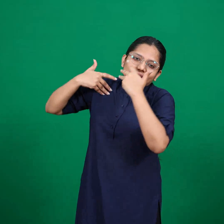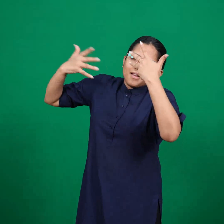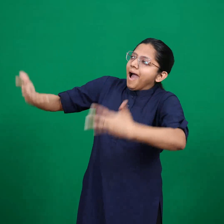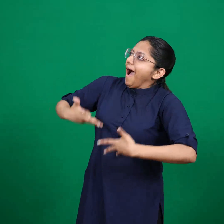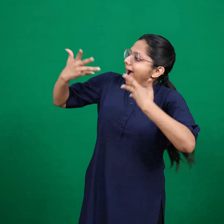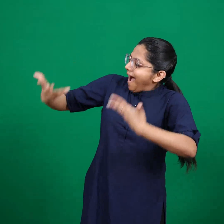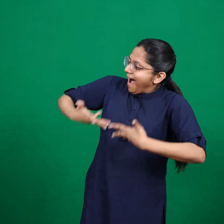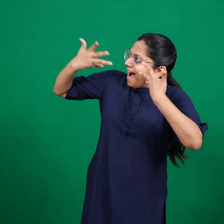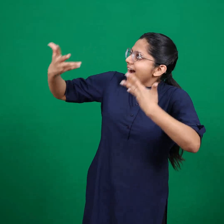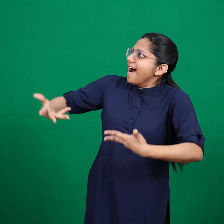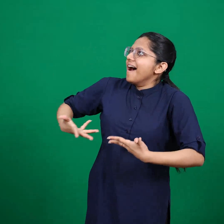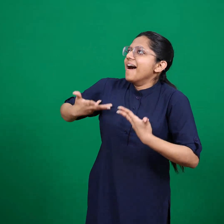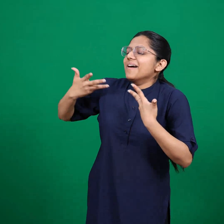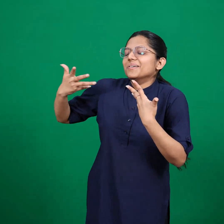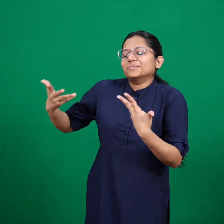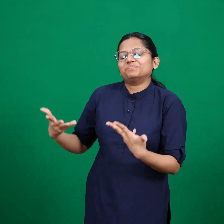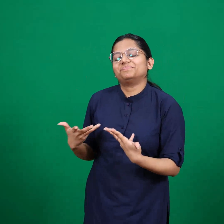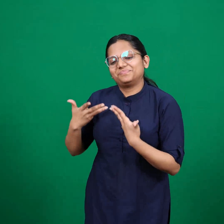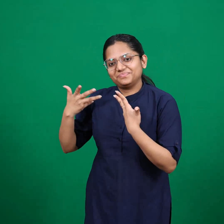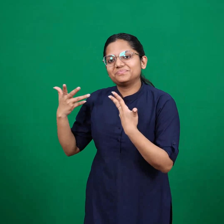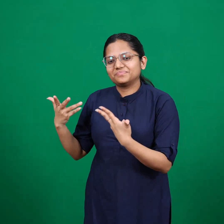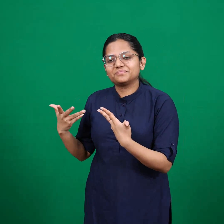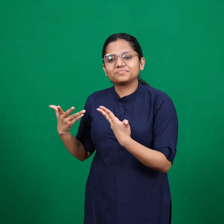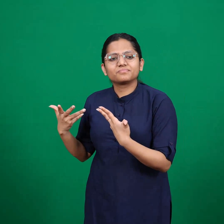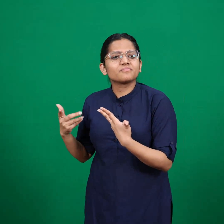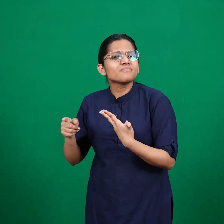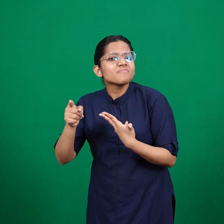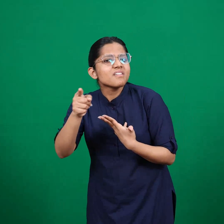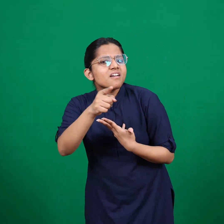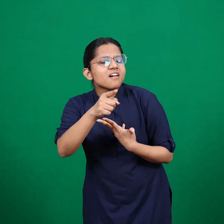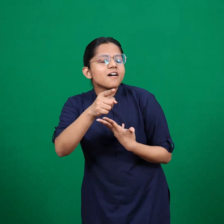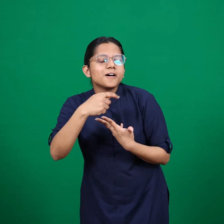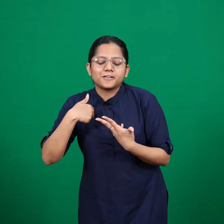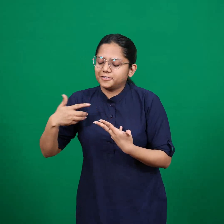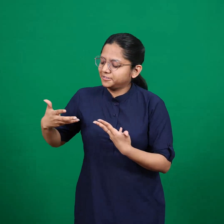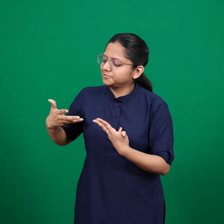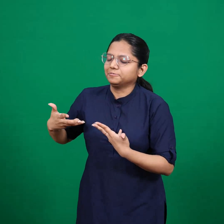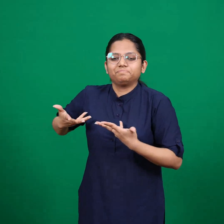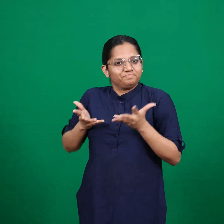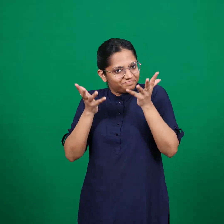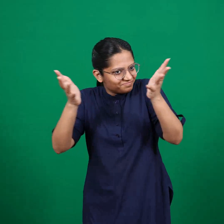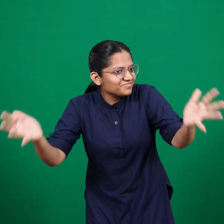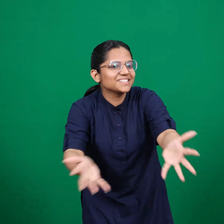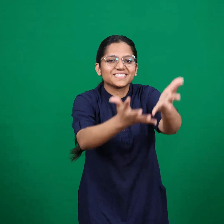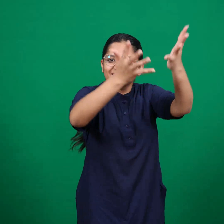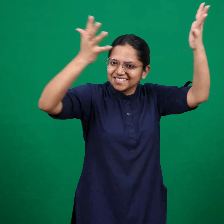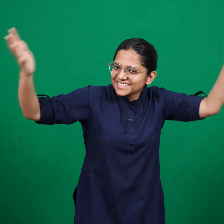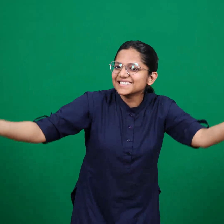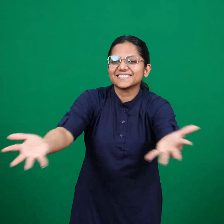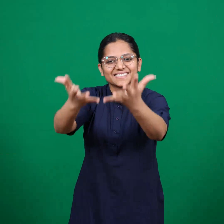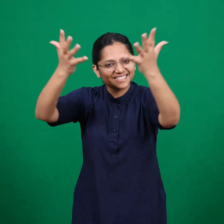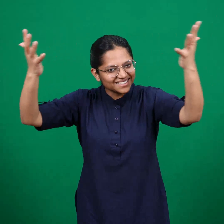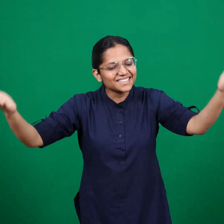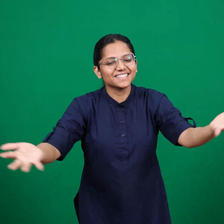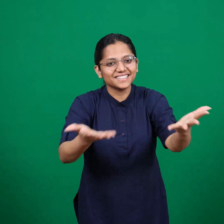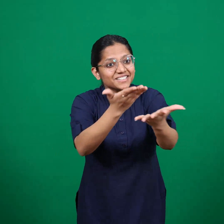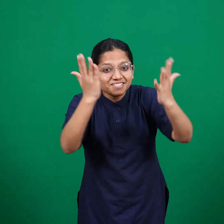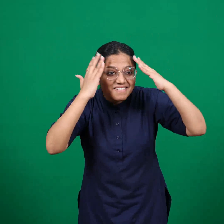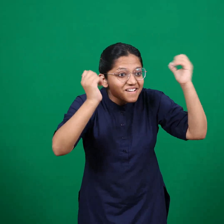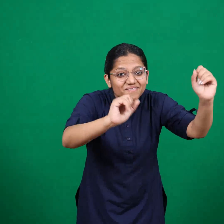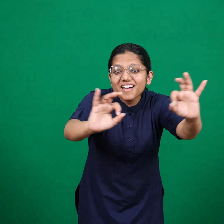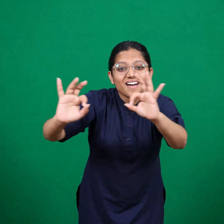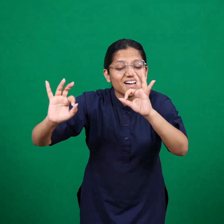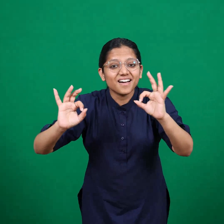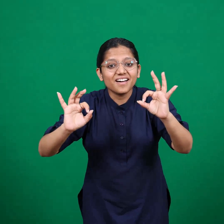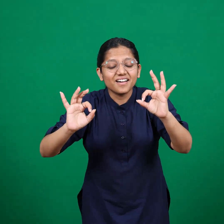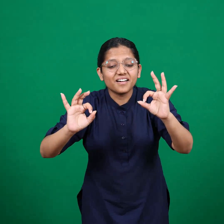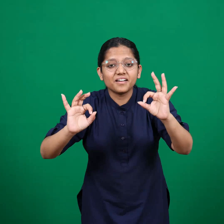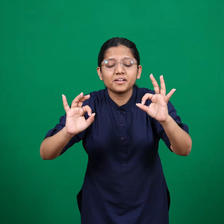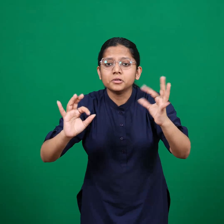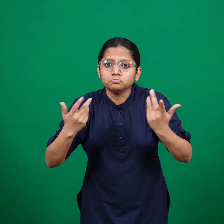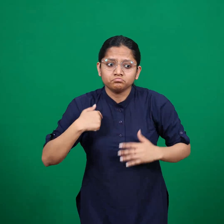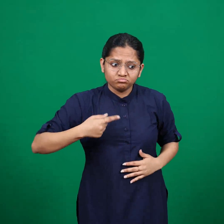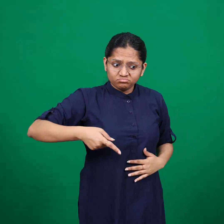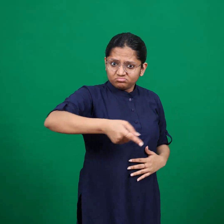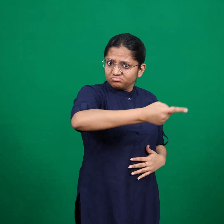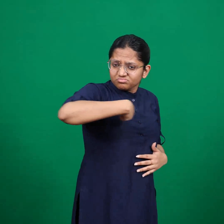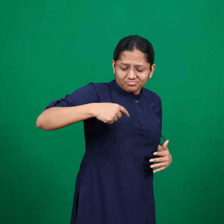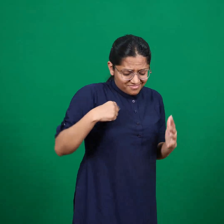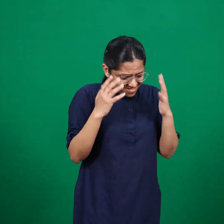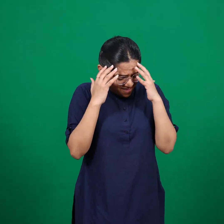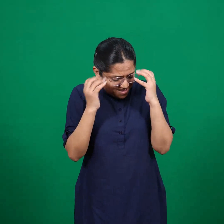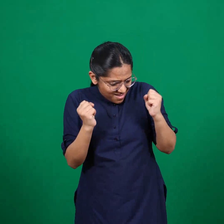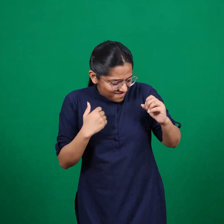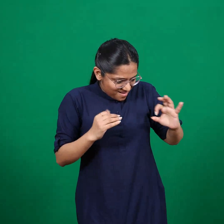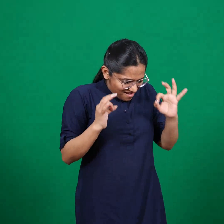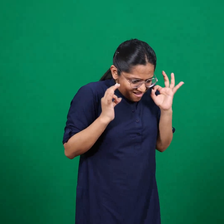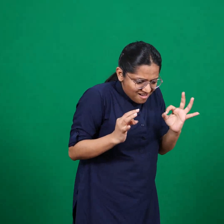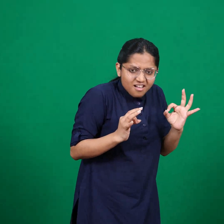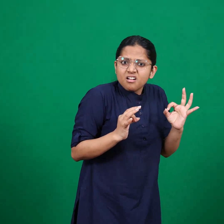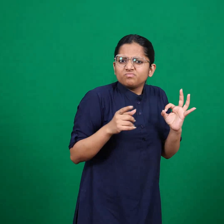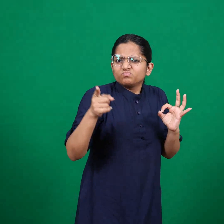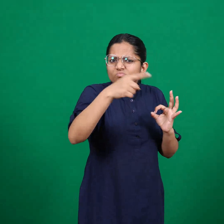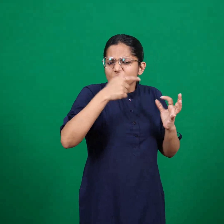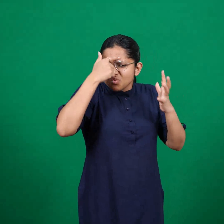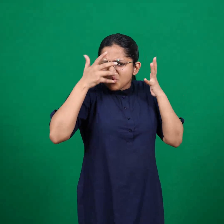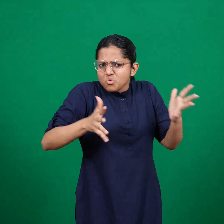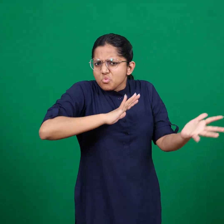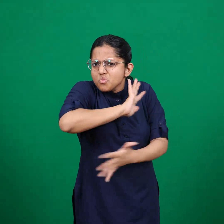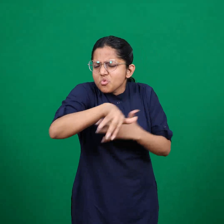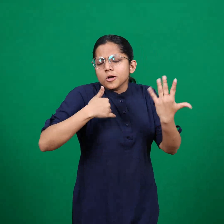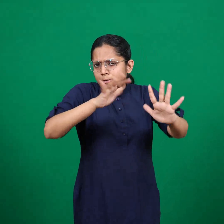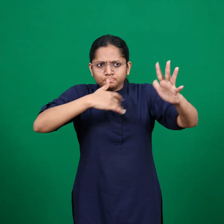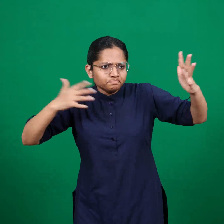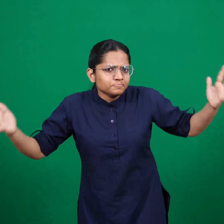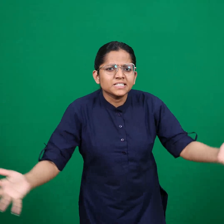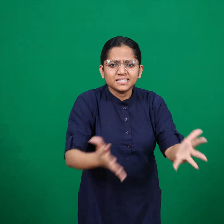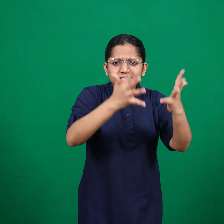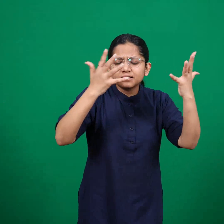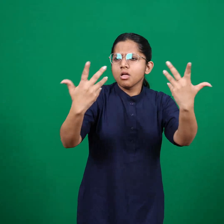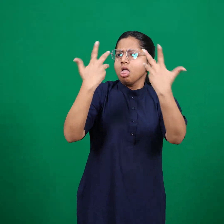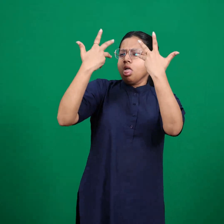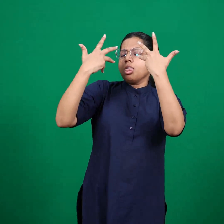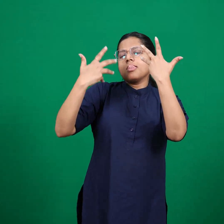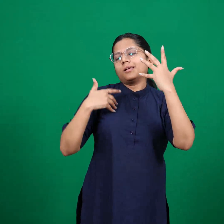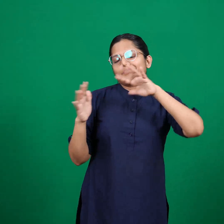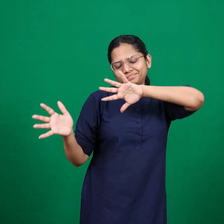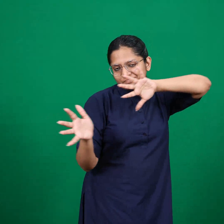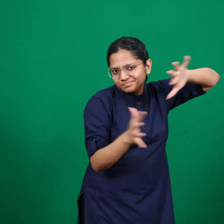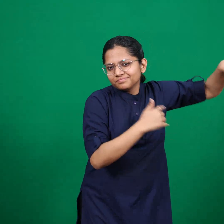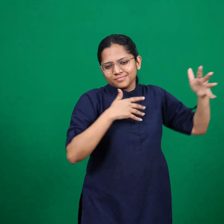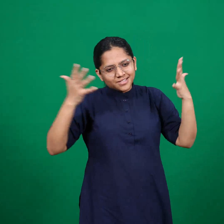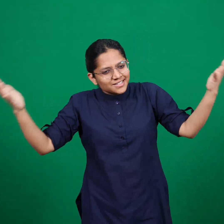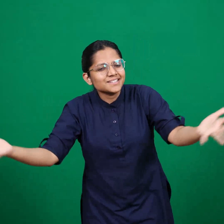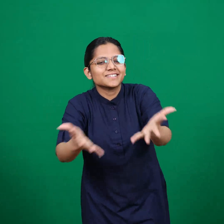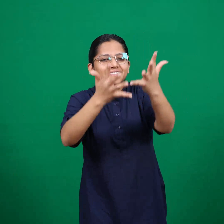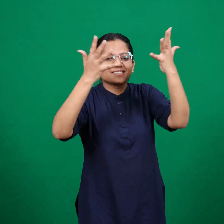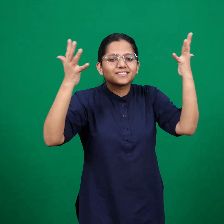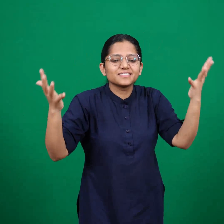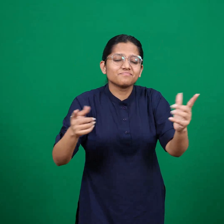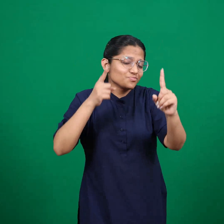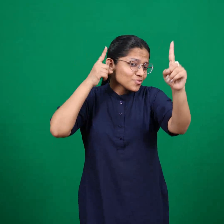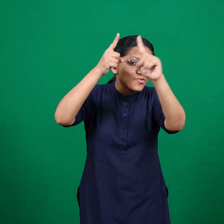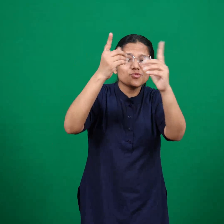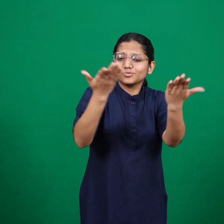If we are afflicted, it is for your comfort and salvation;